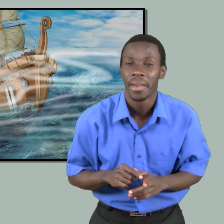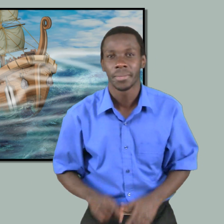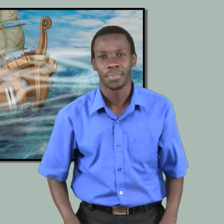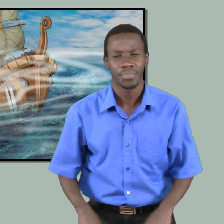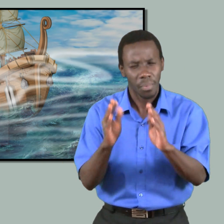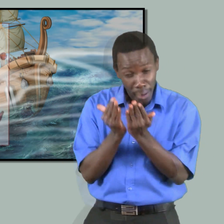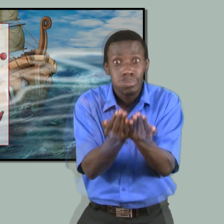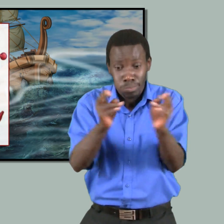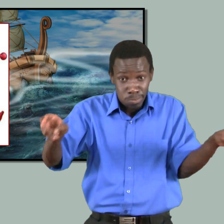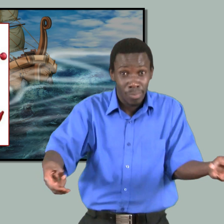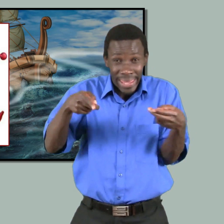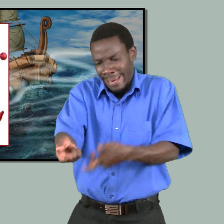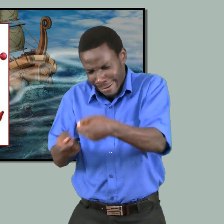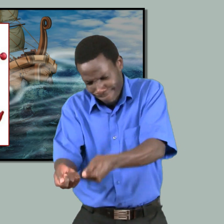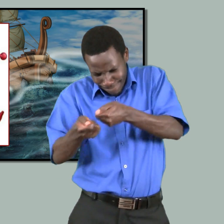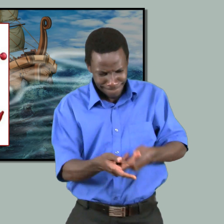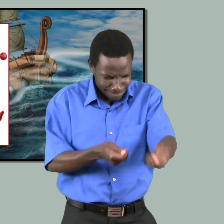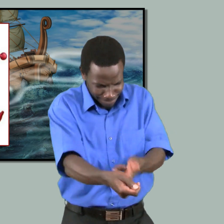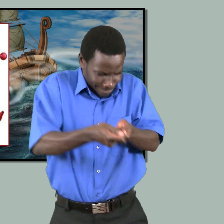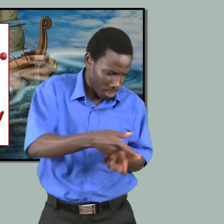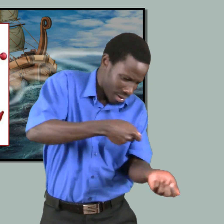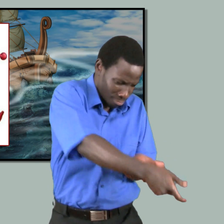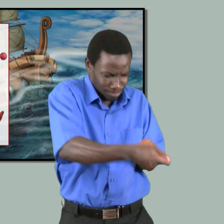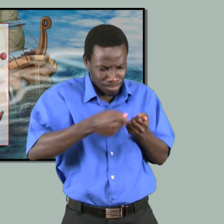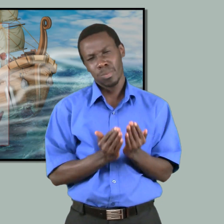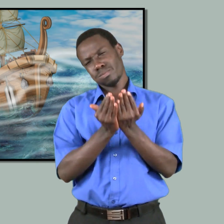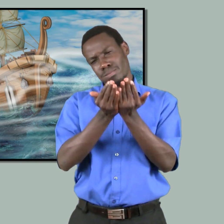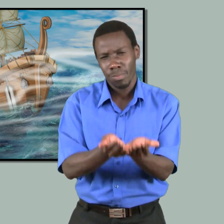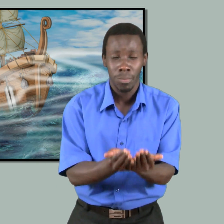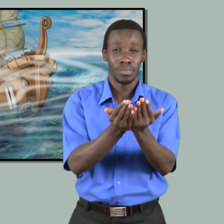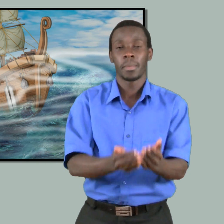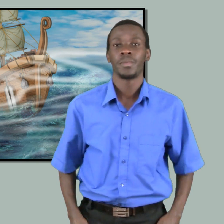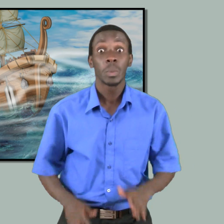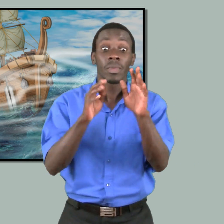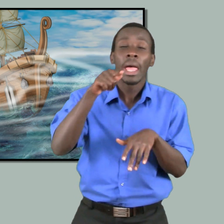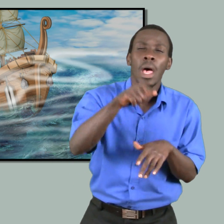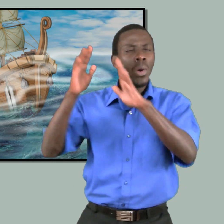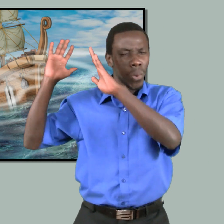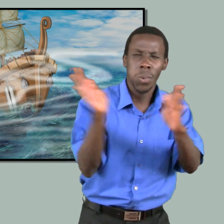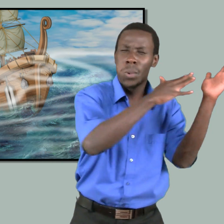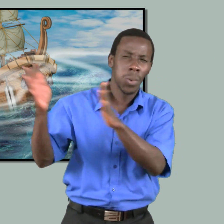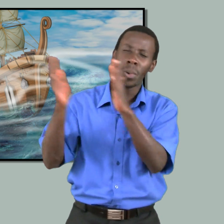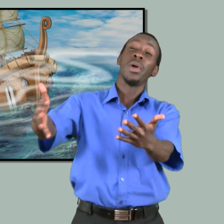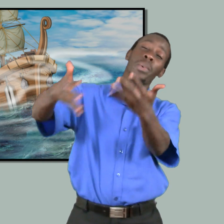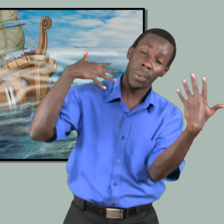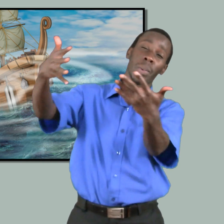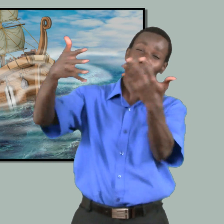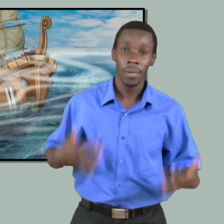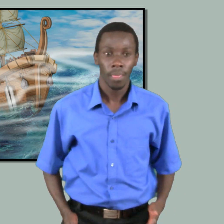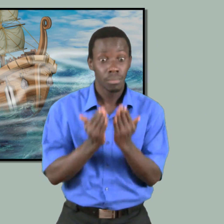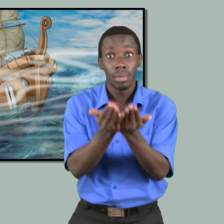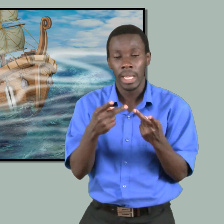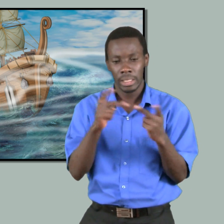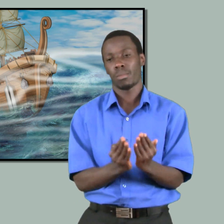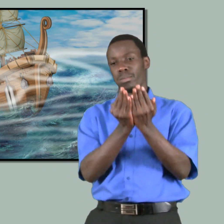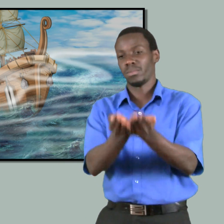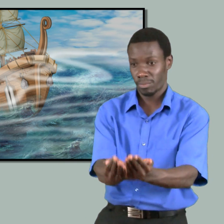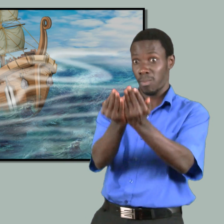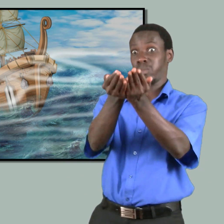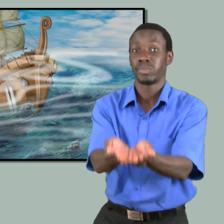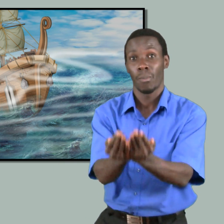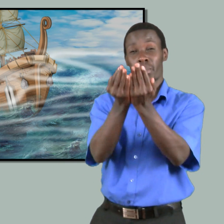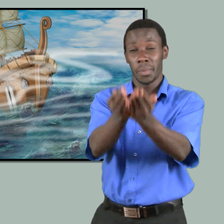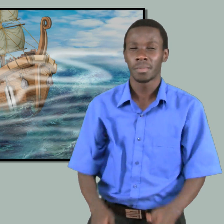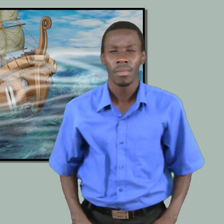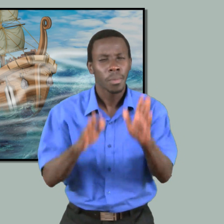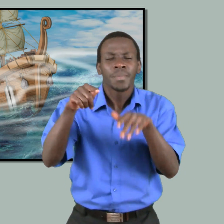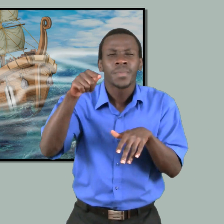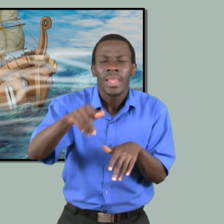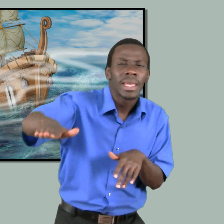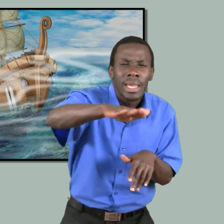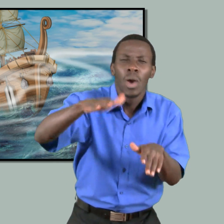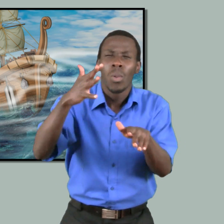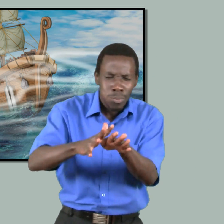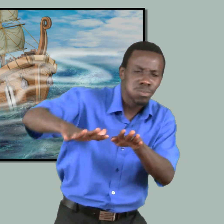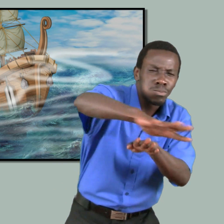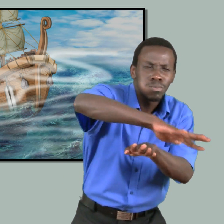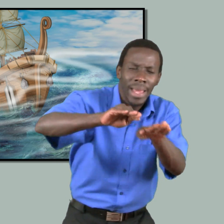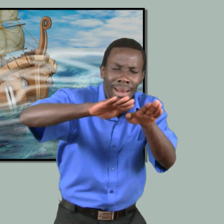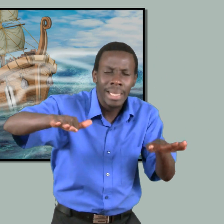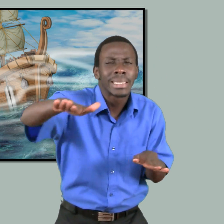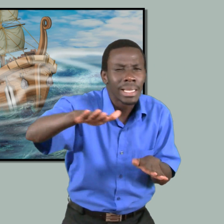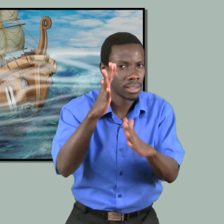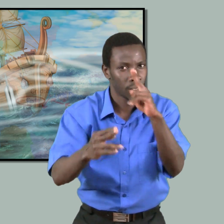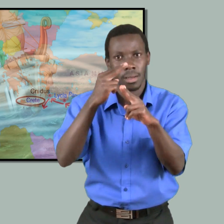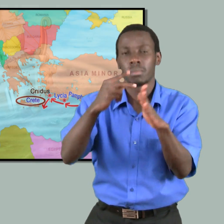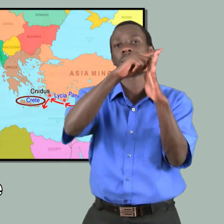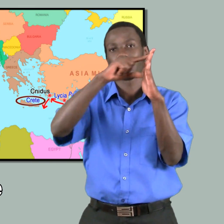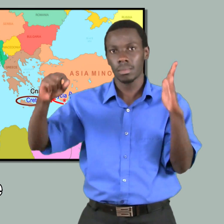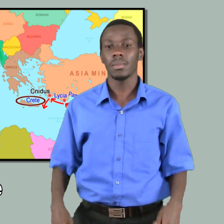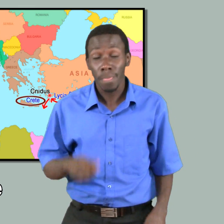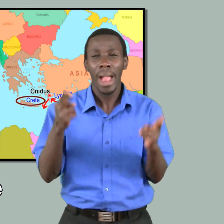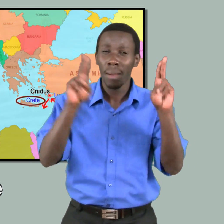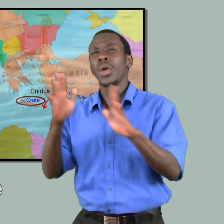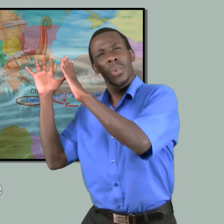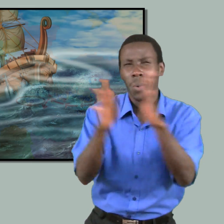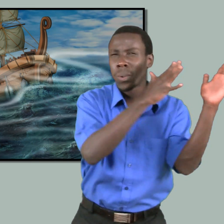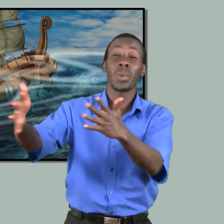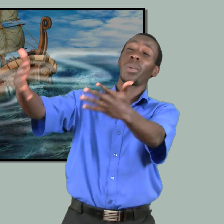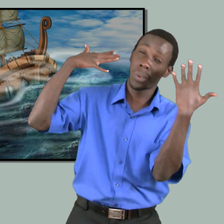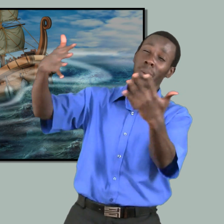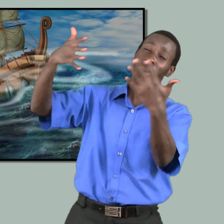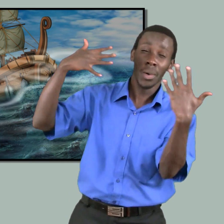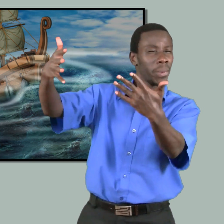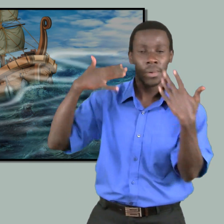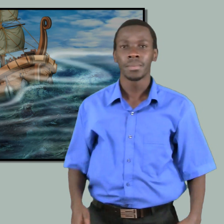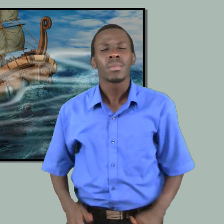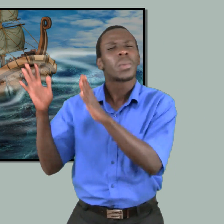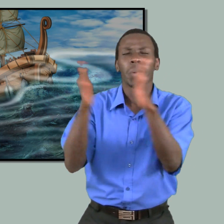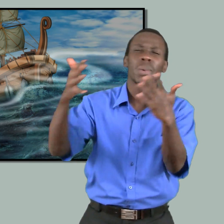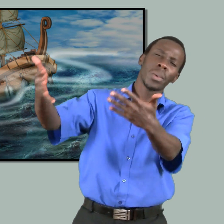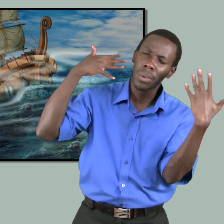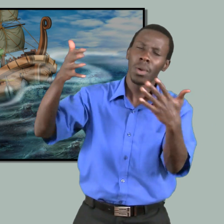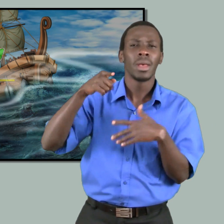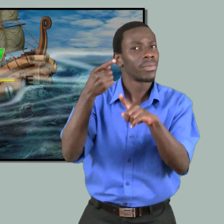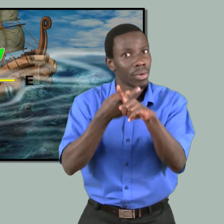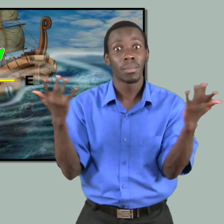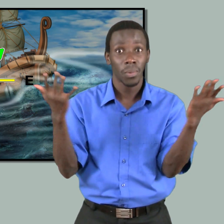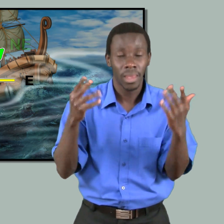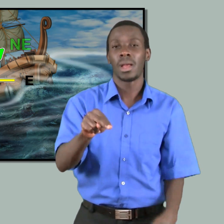So they weighed anchor and sailed along, hugging the coast of Crete.